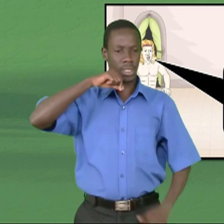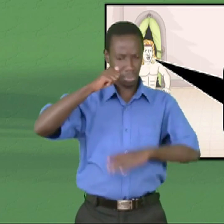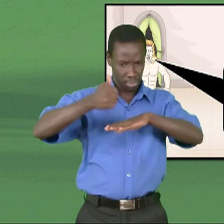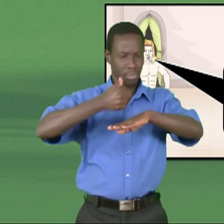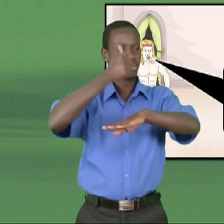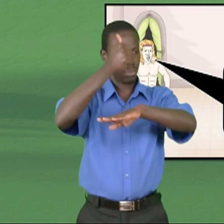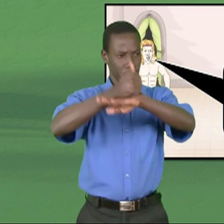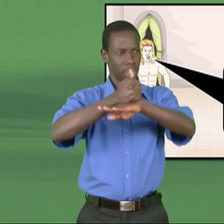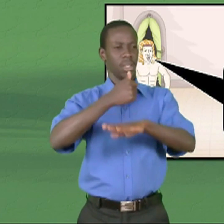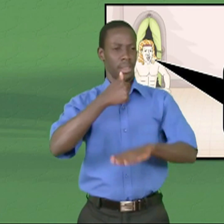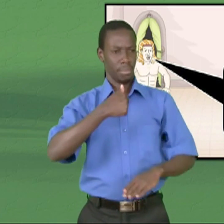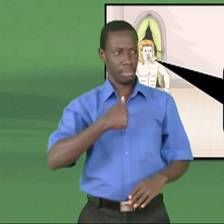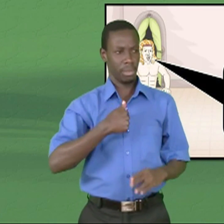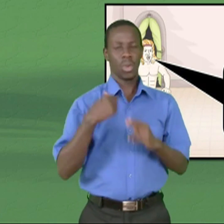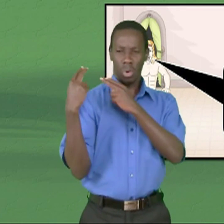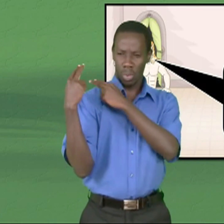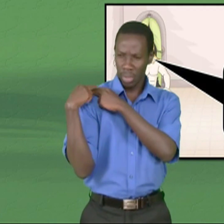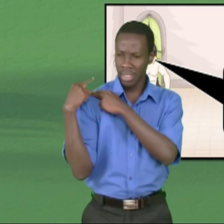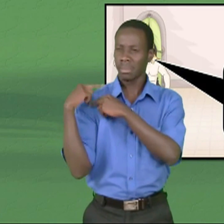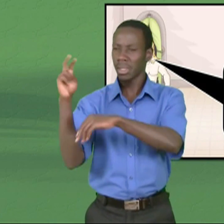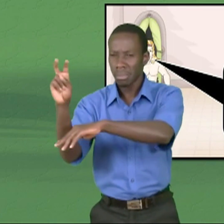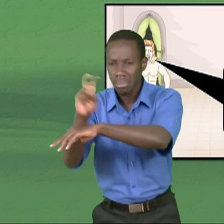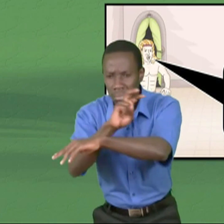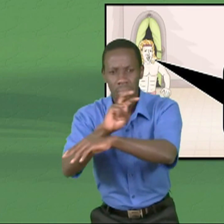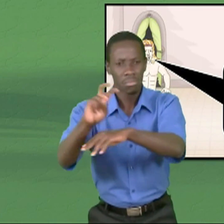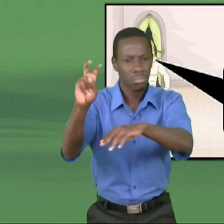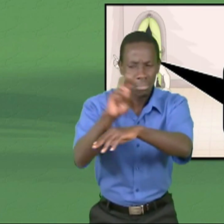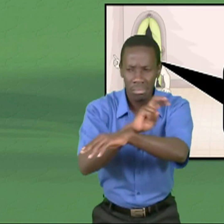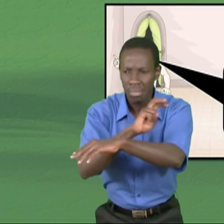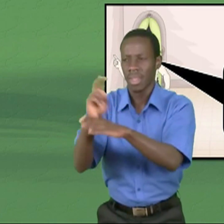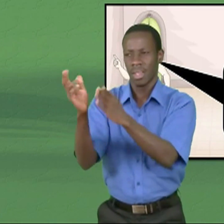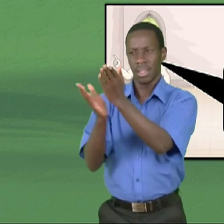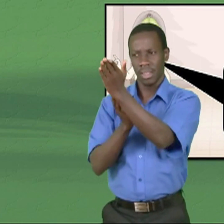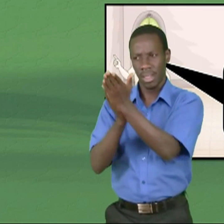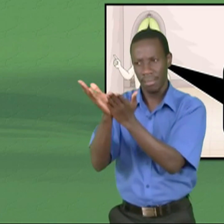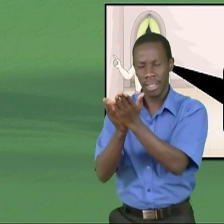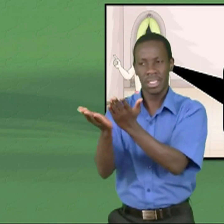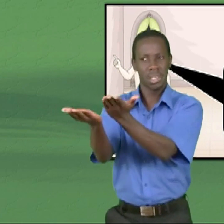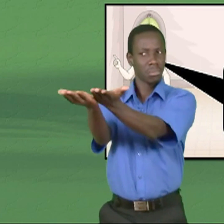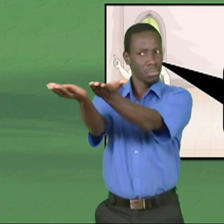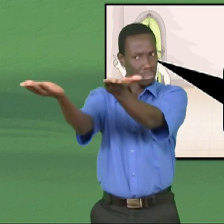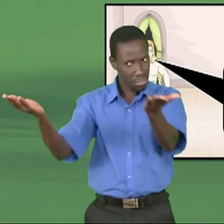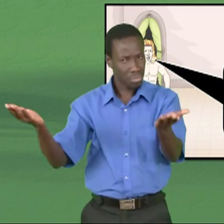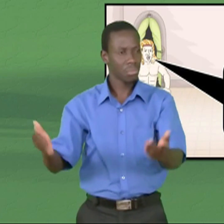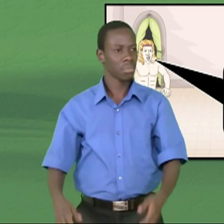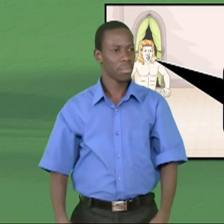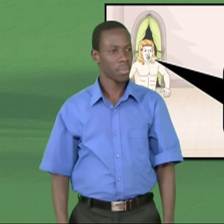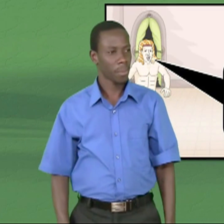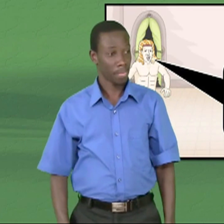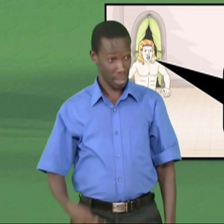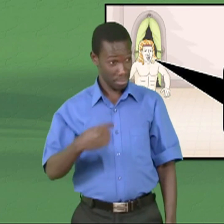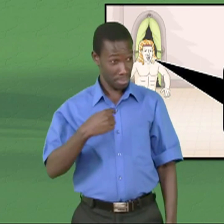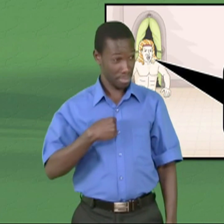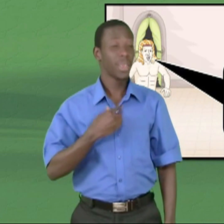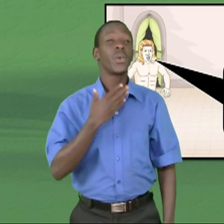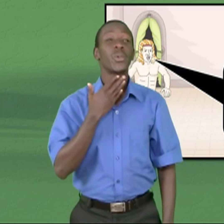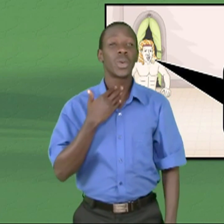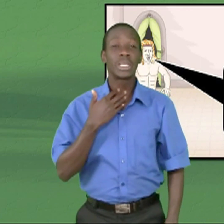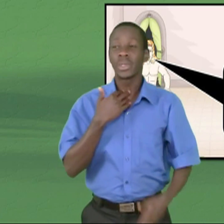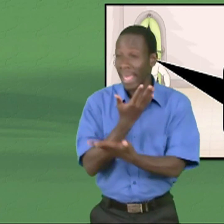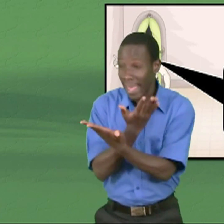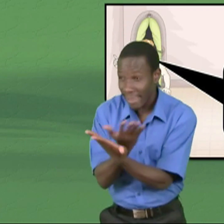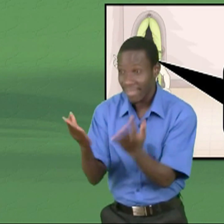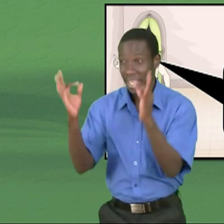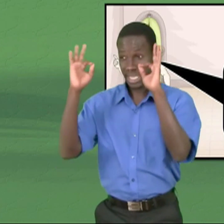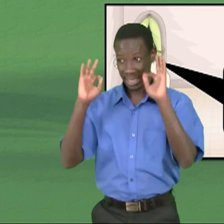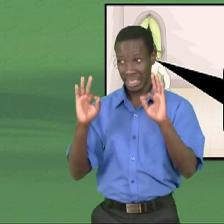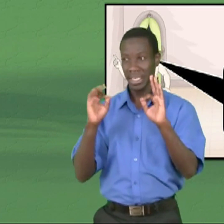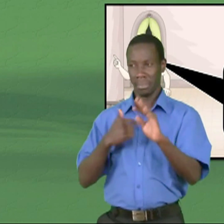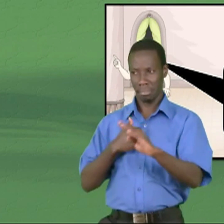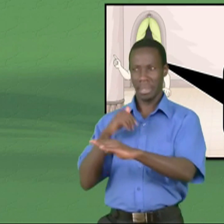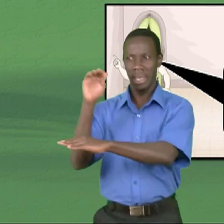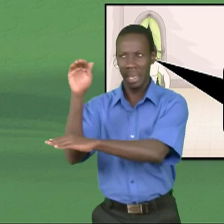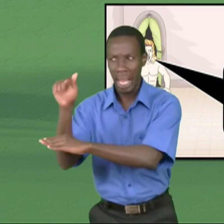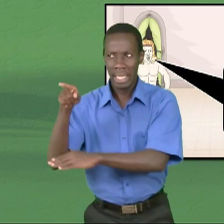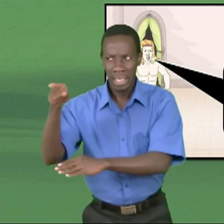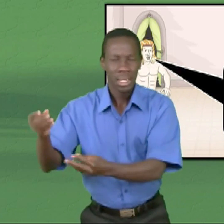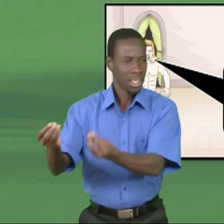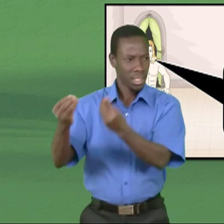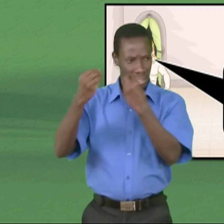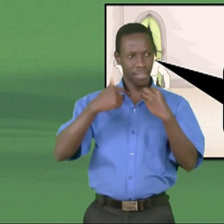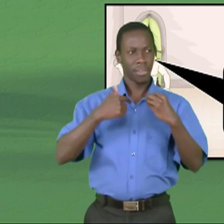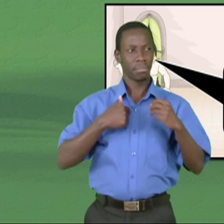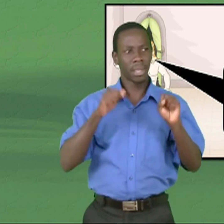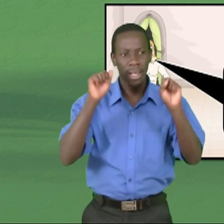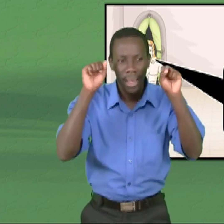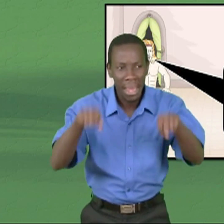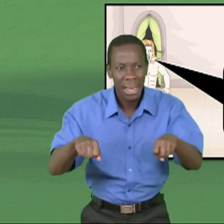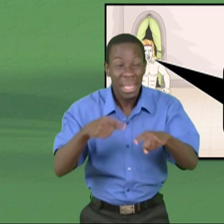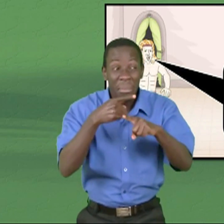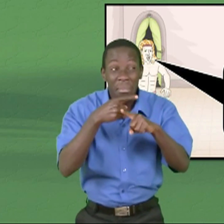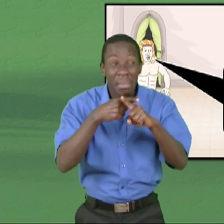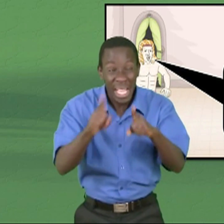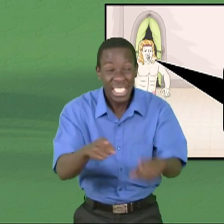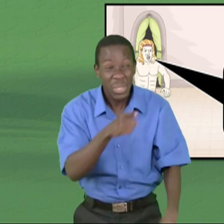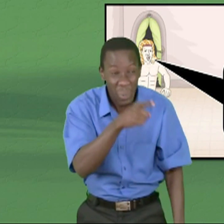No one in this house is greater than I am.